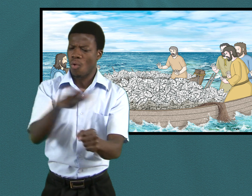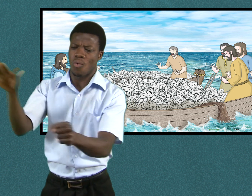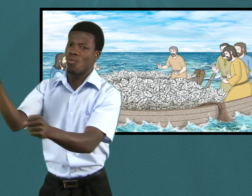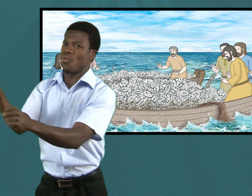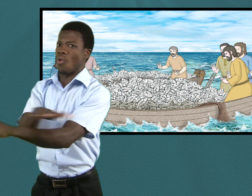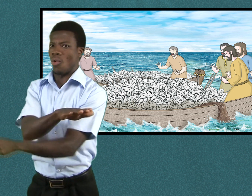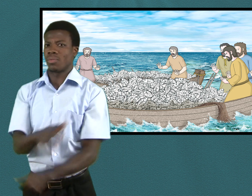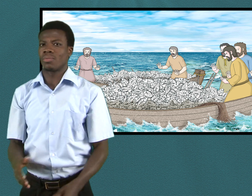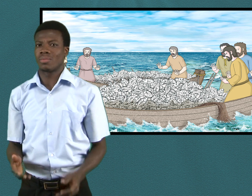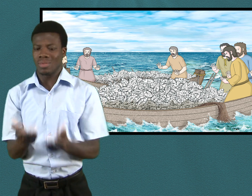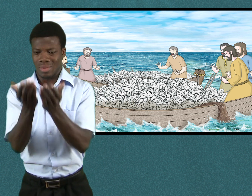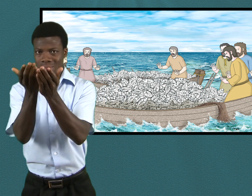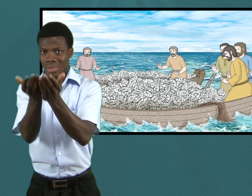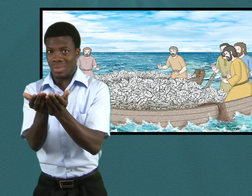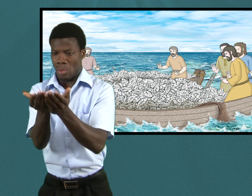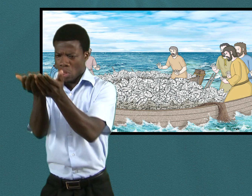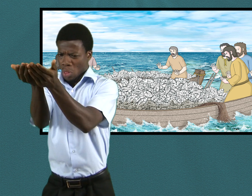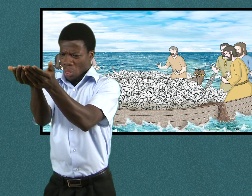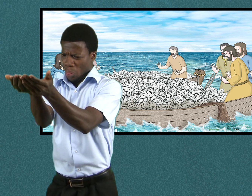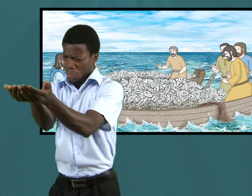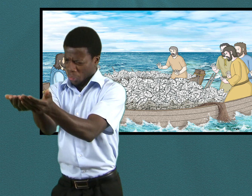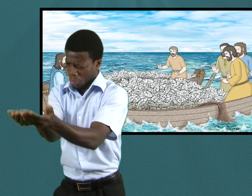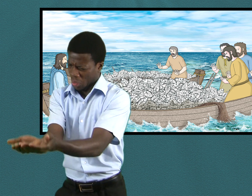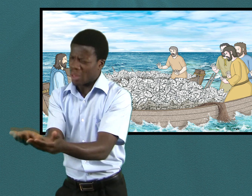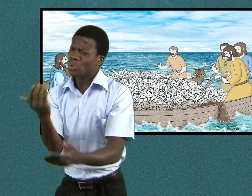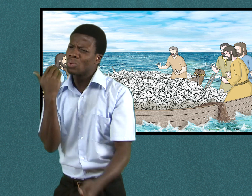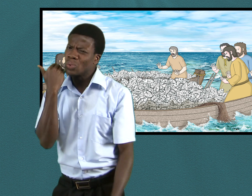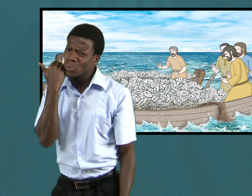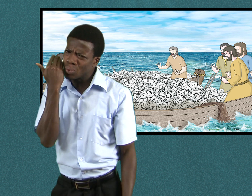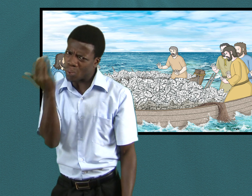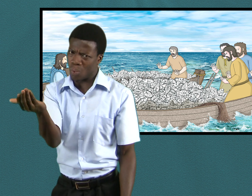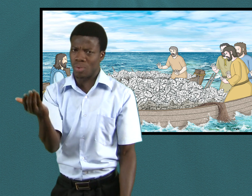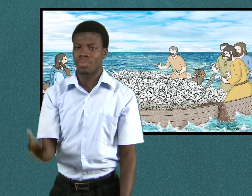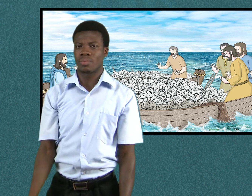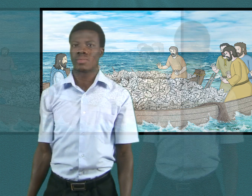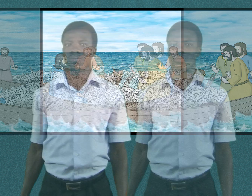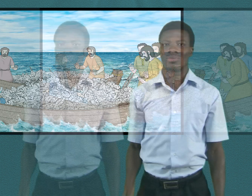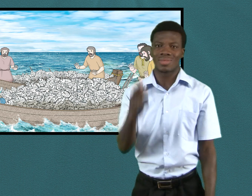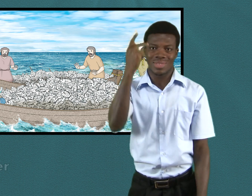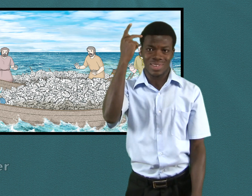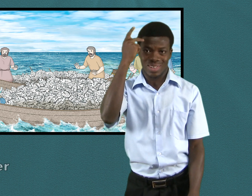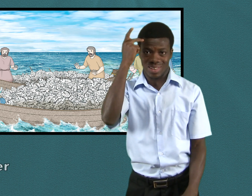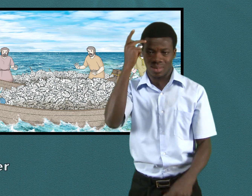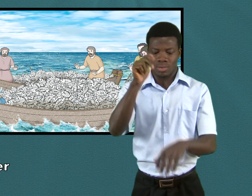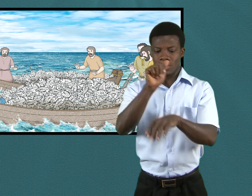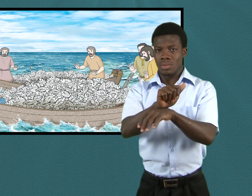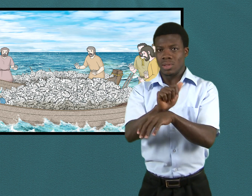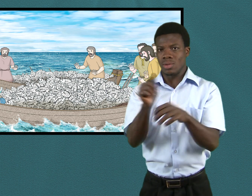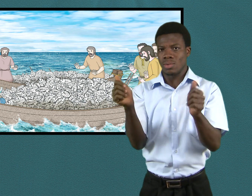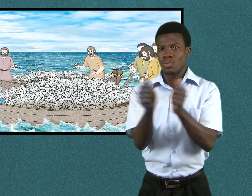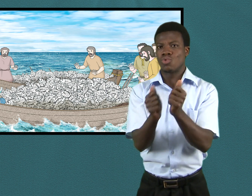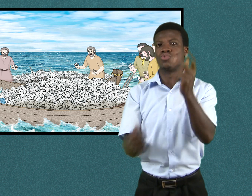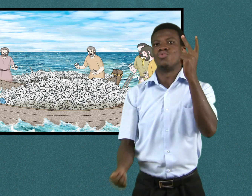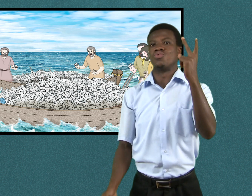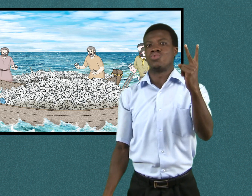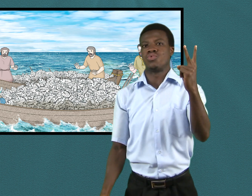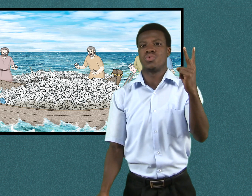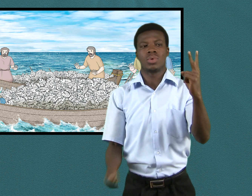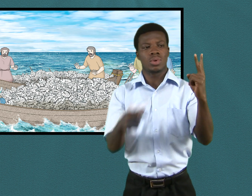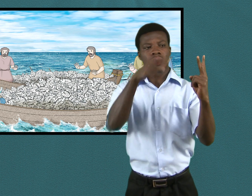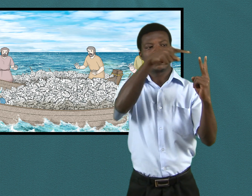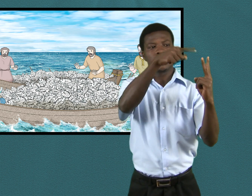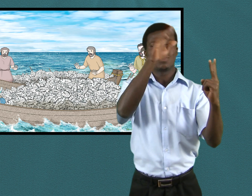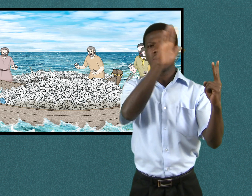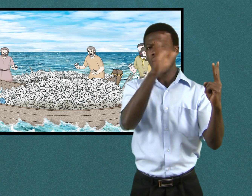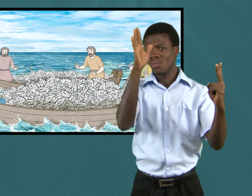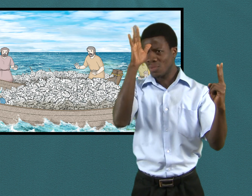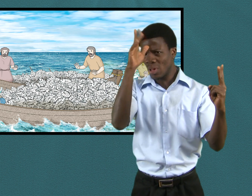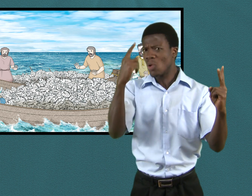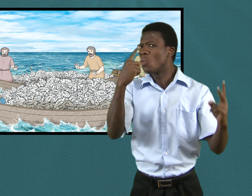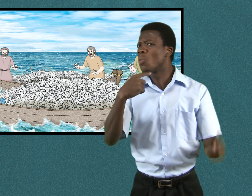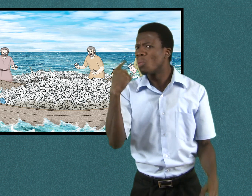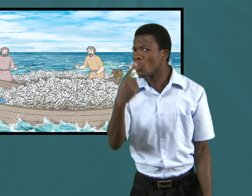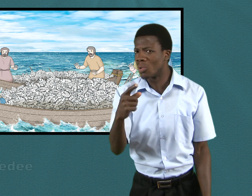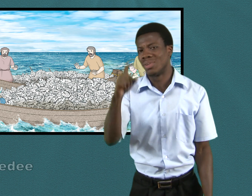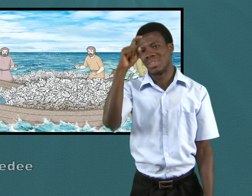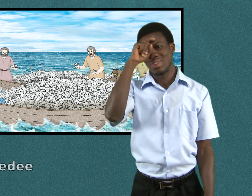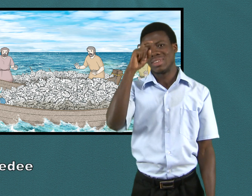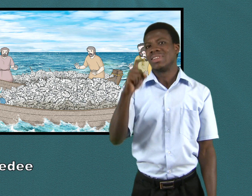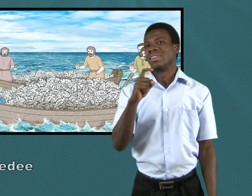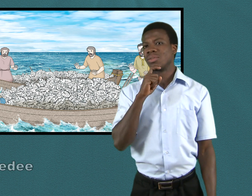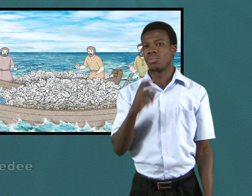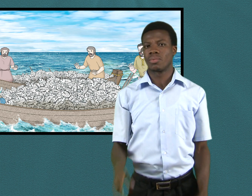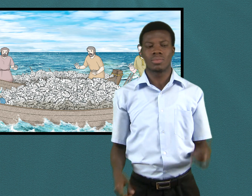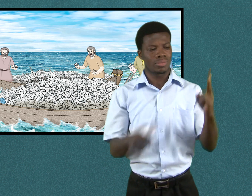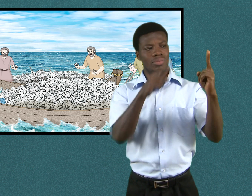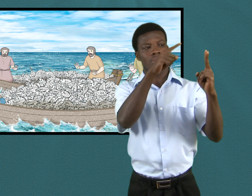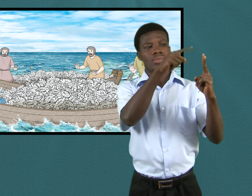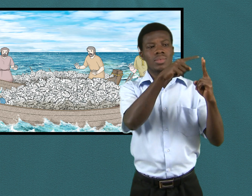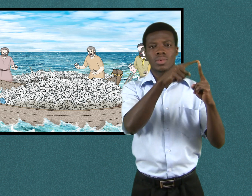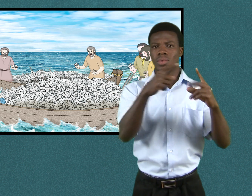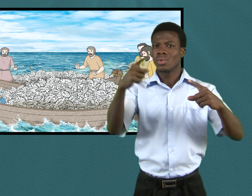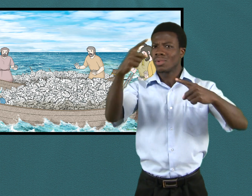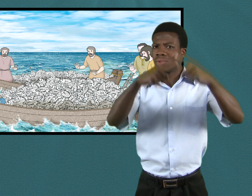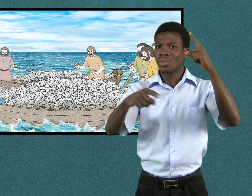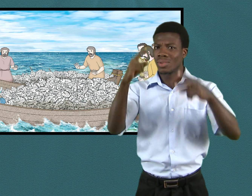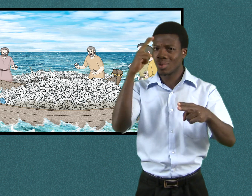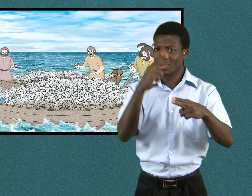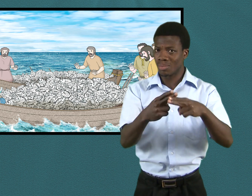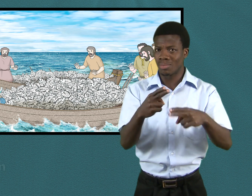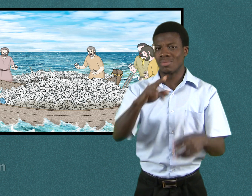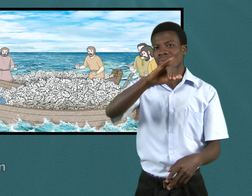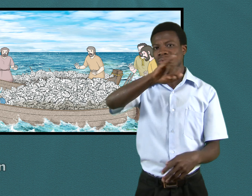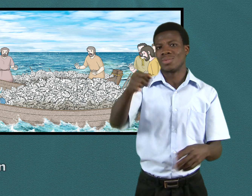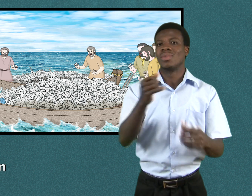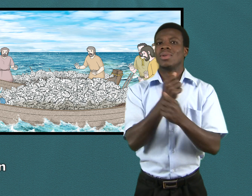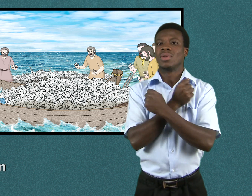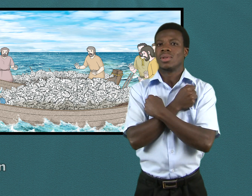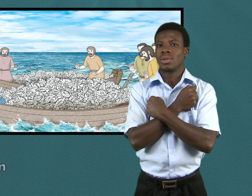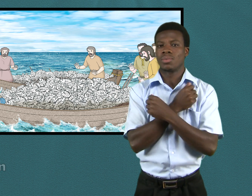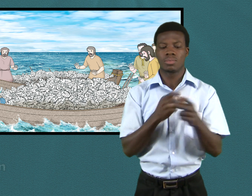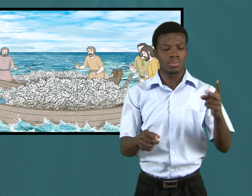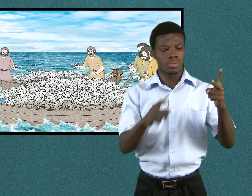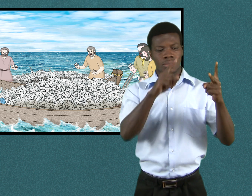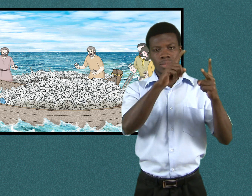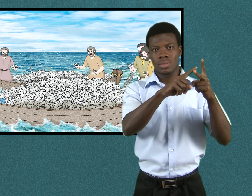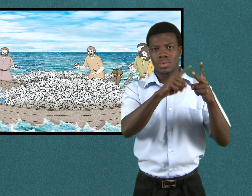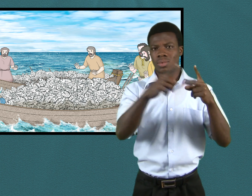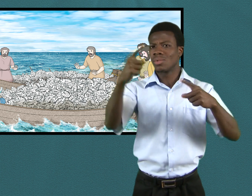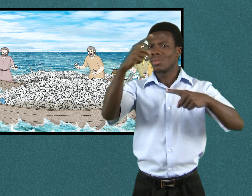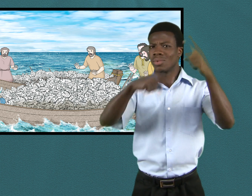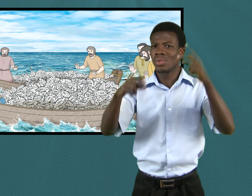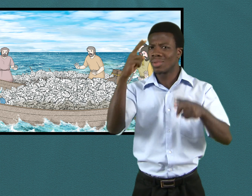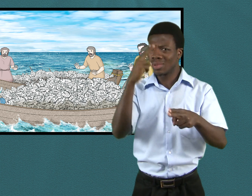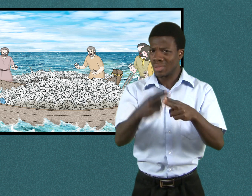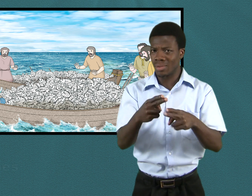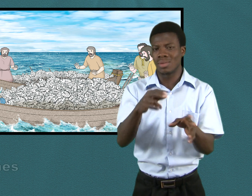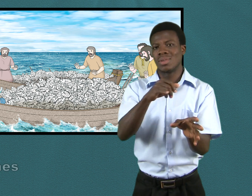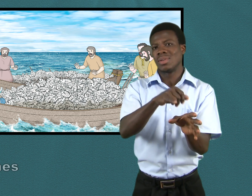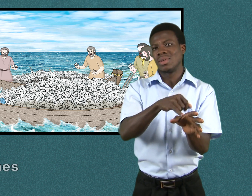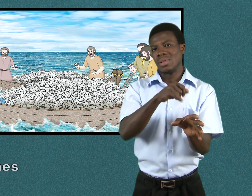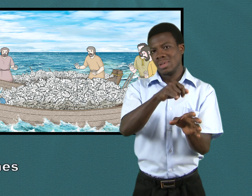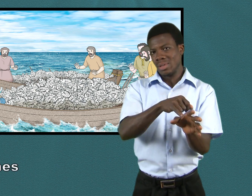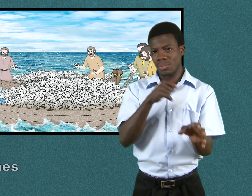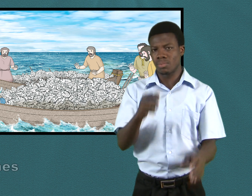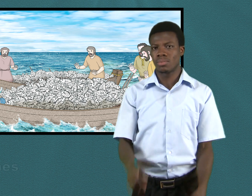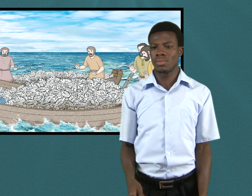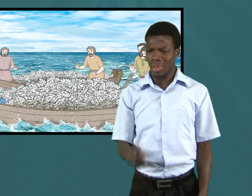When Simon Peter saw this, he fell at Jesus’ knees.